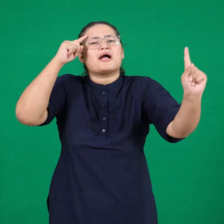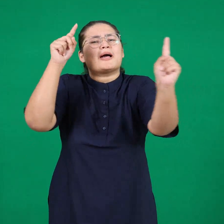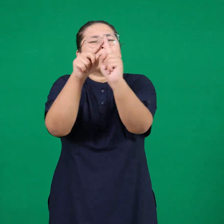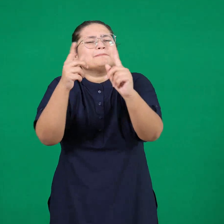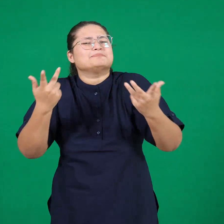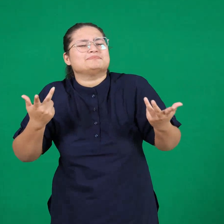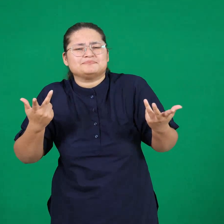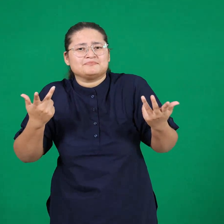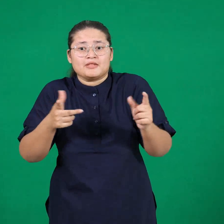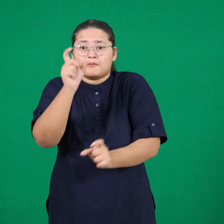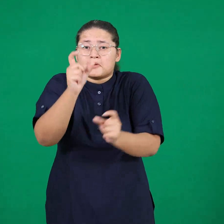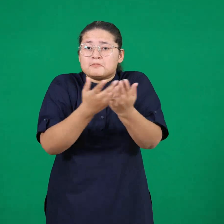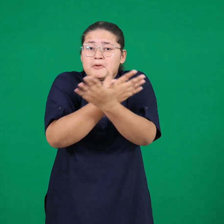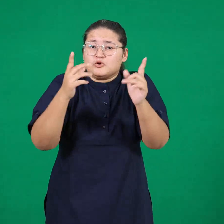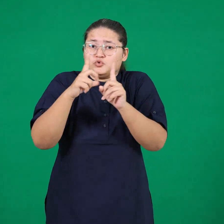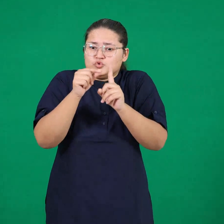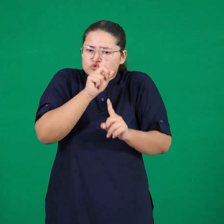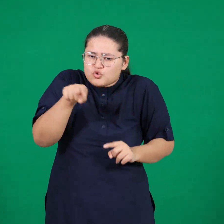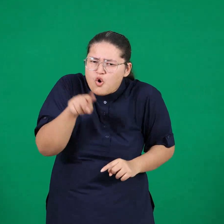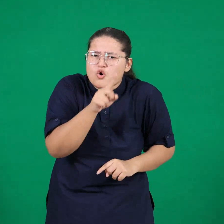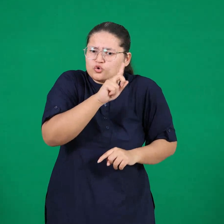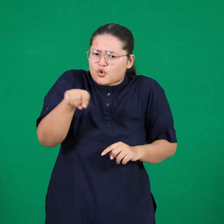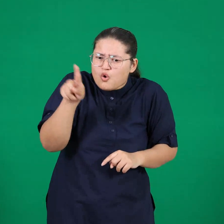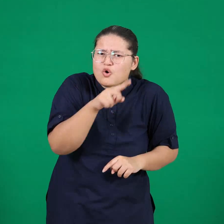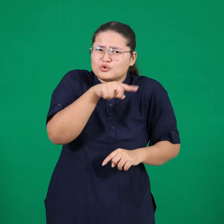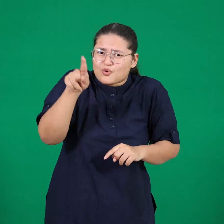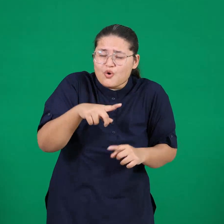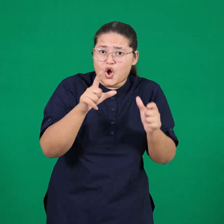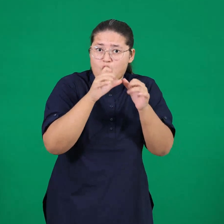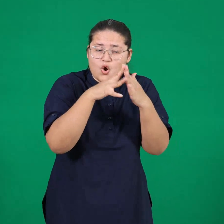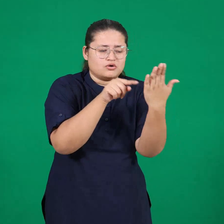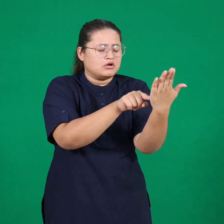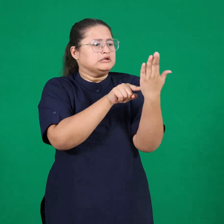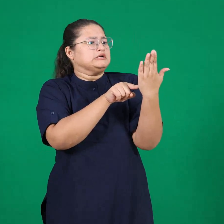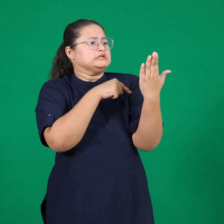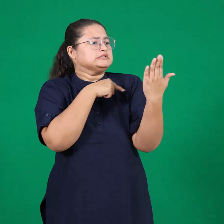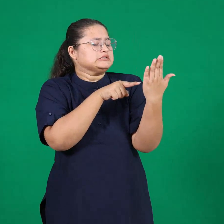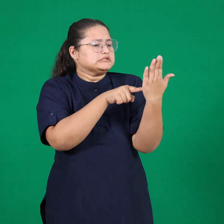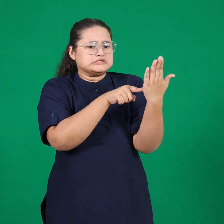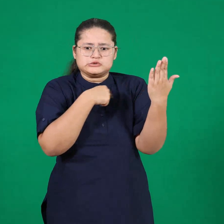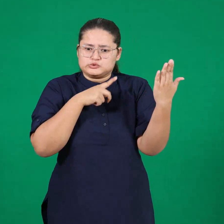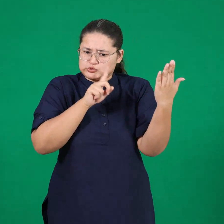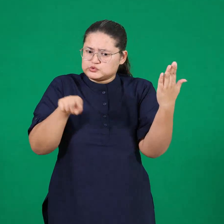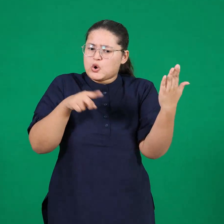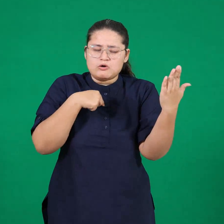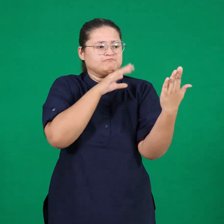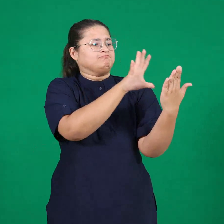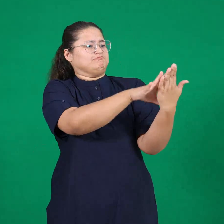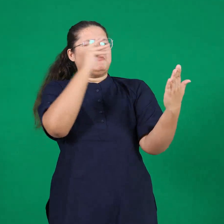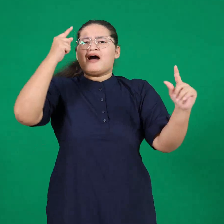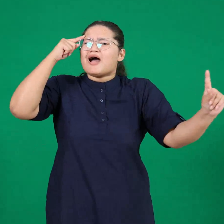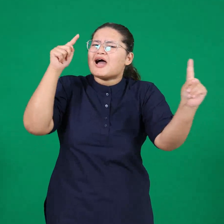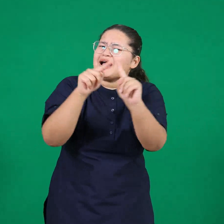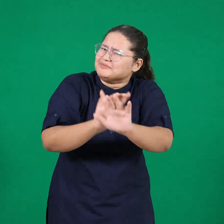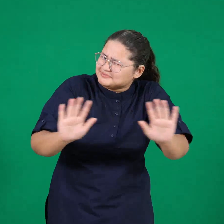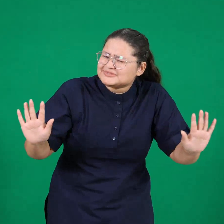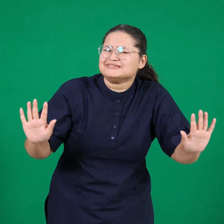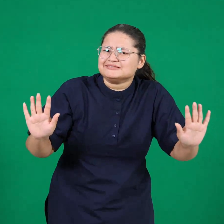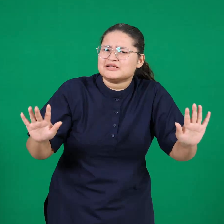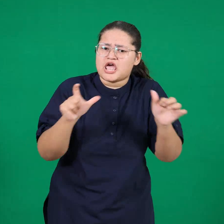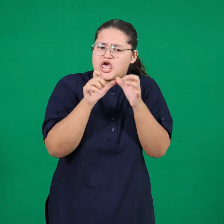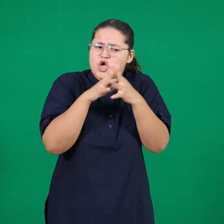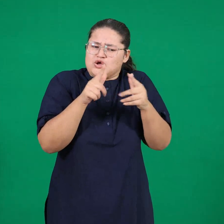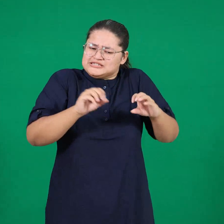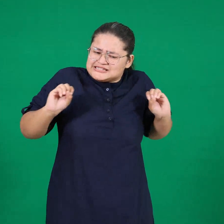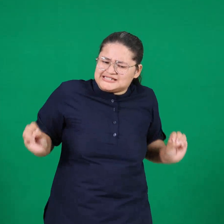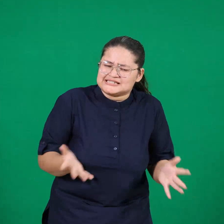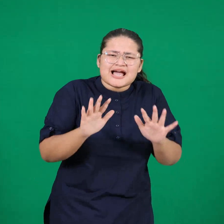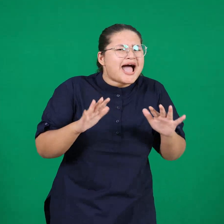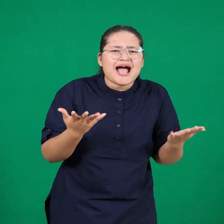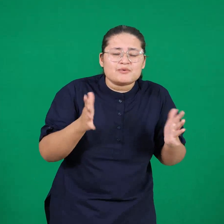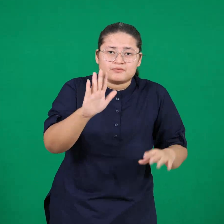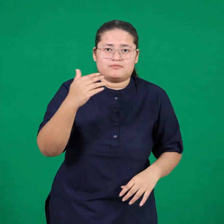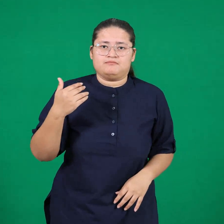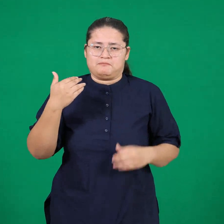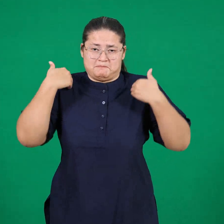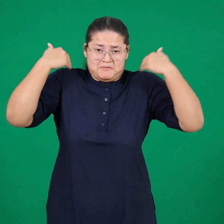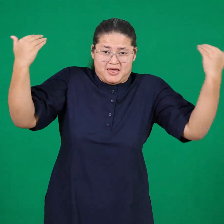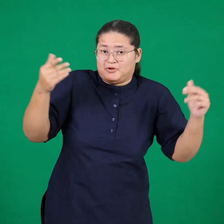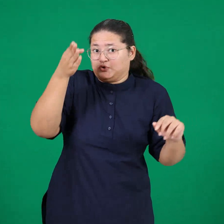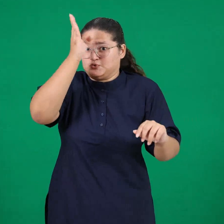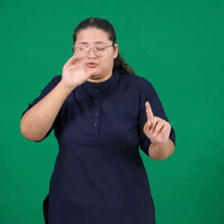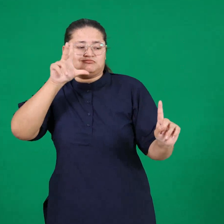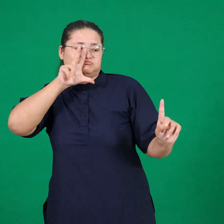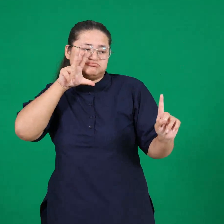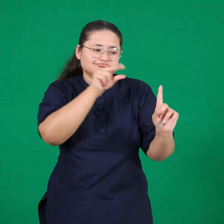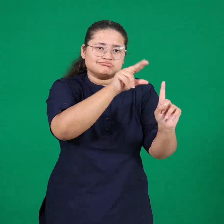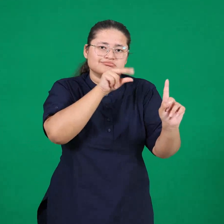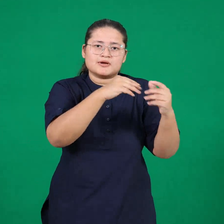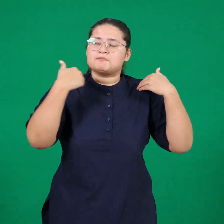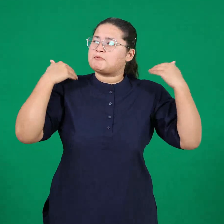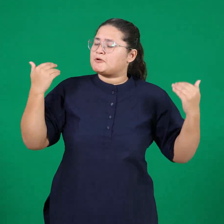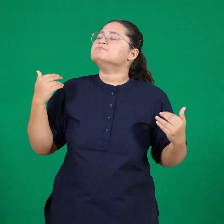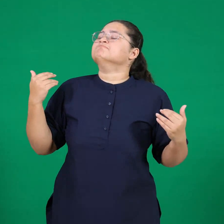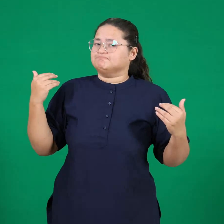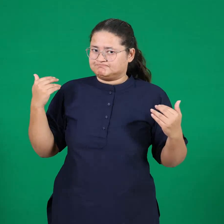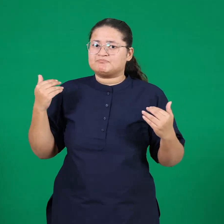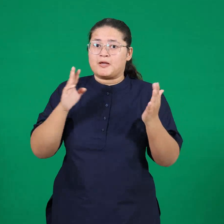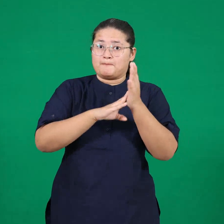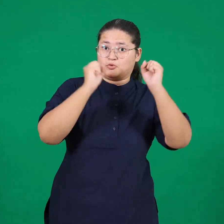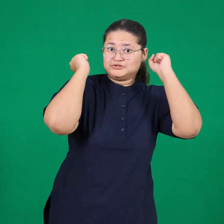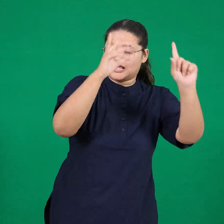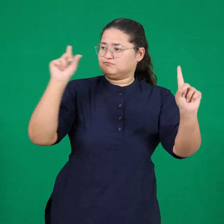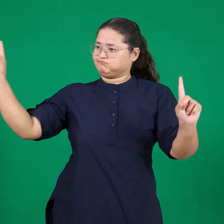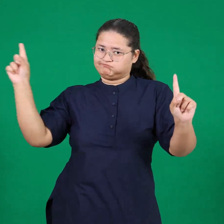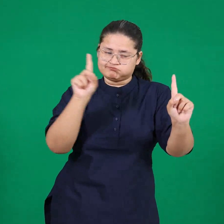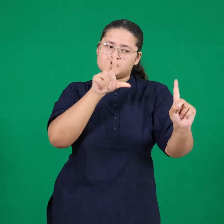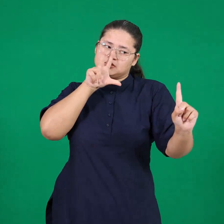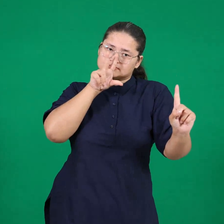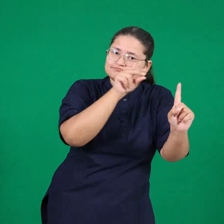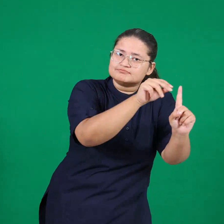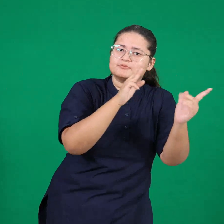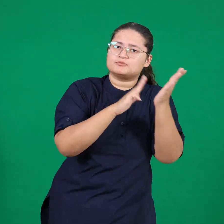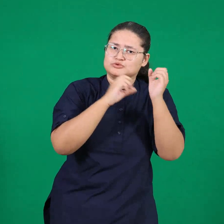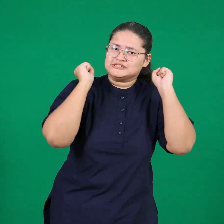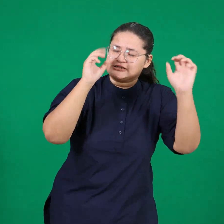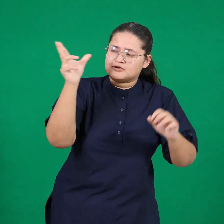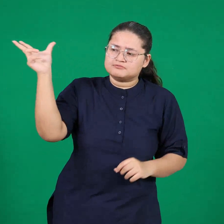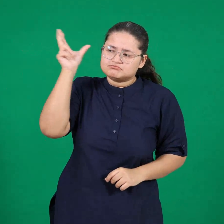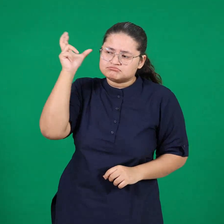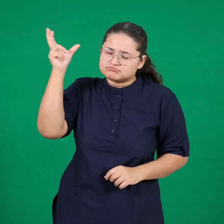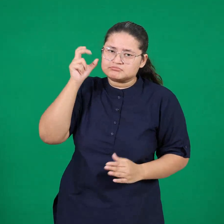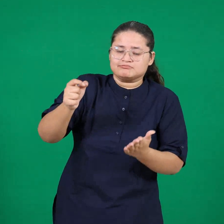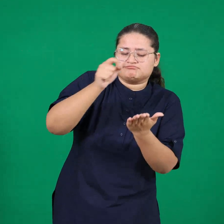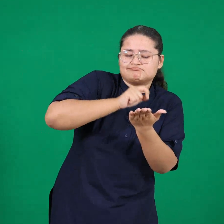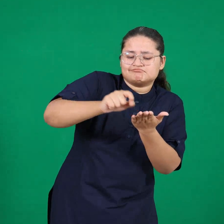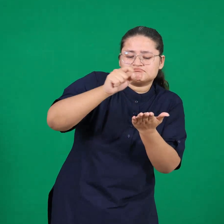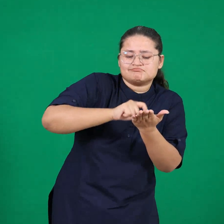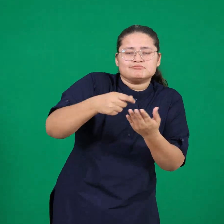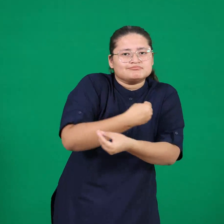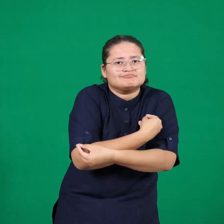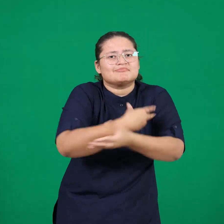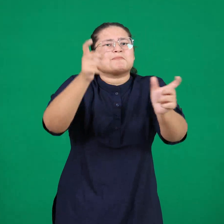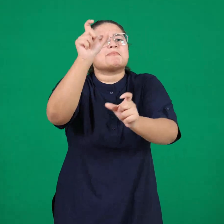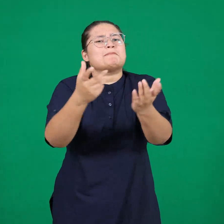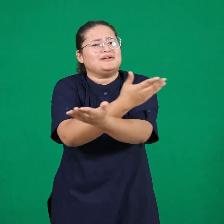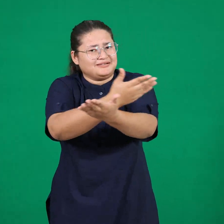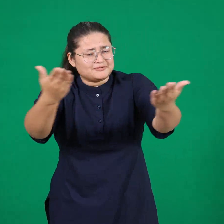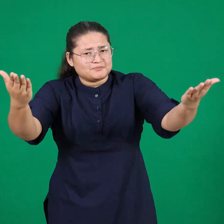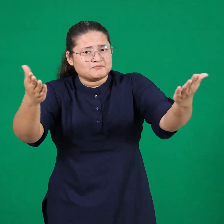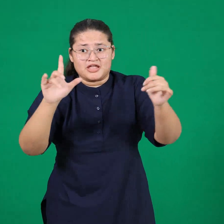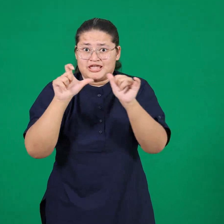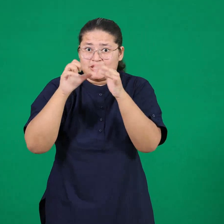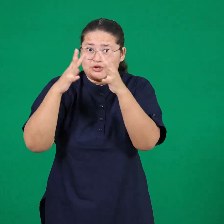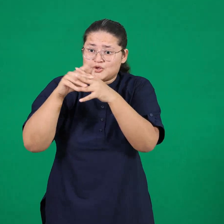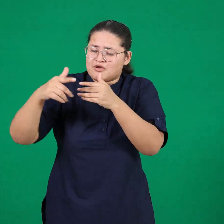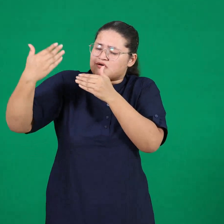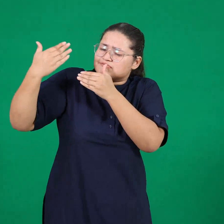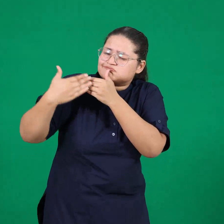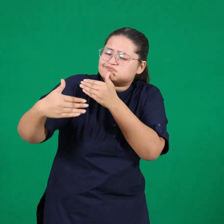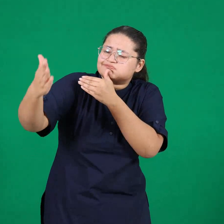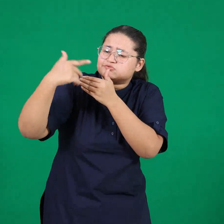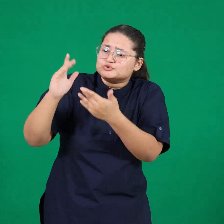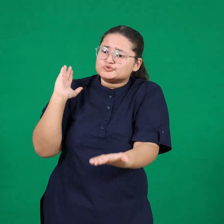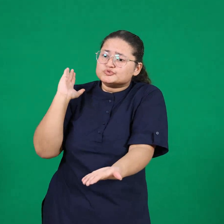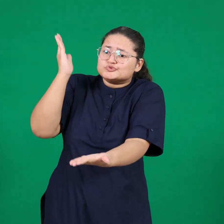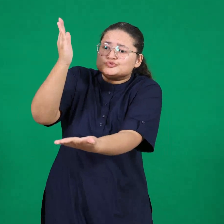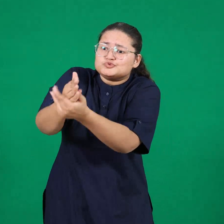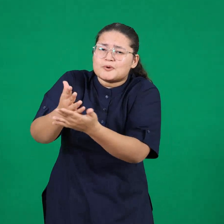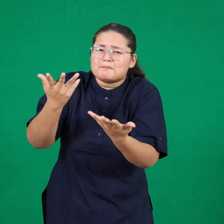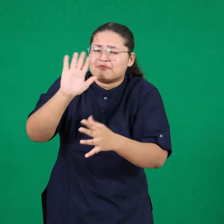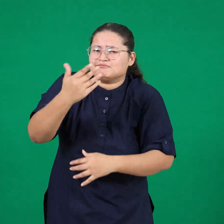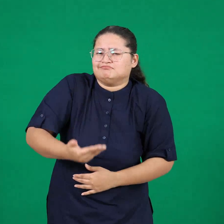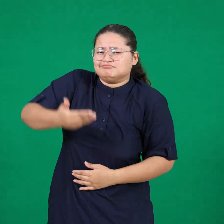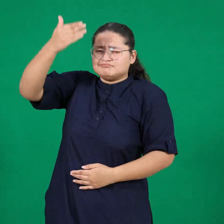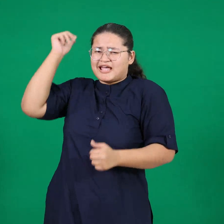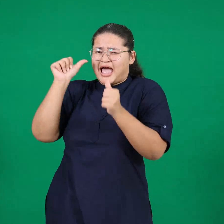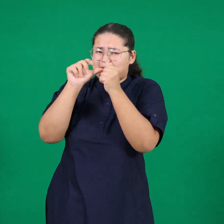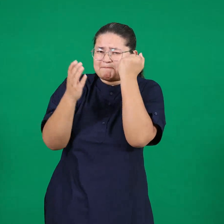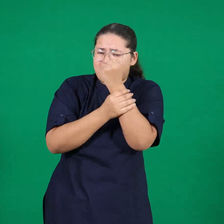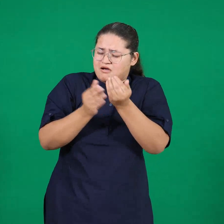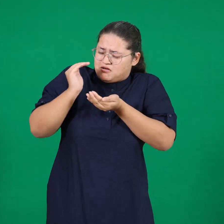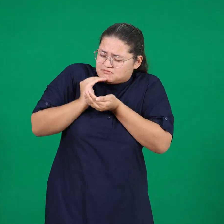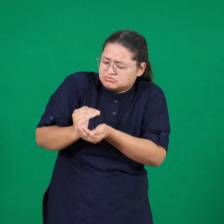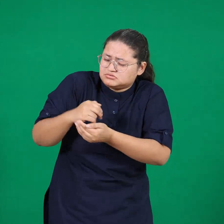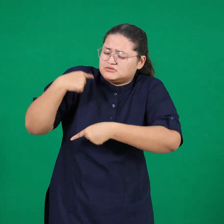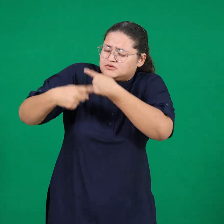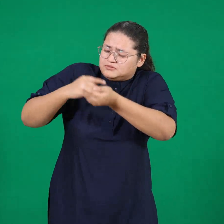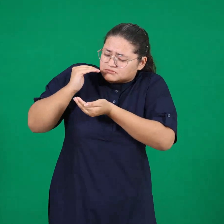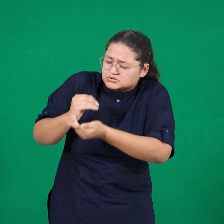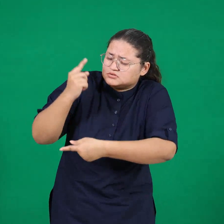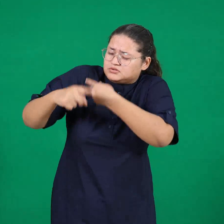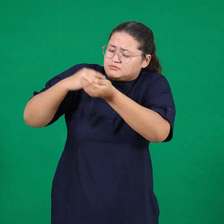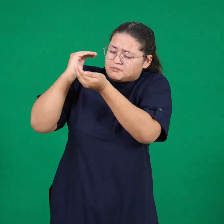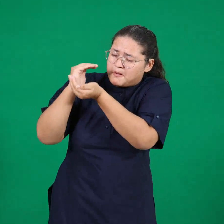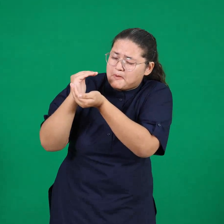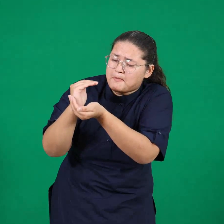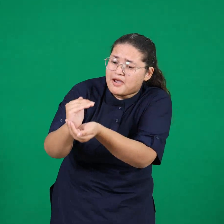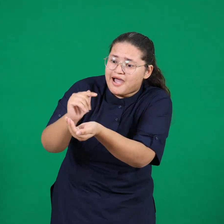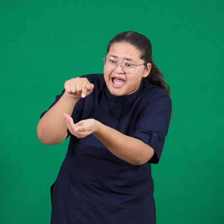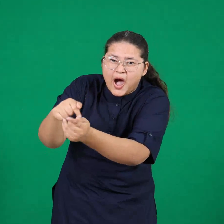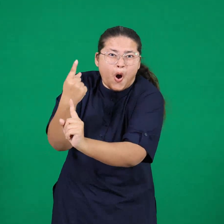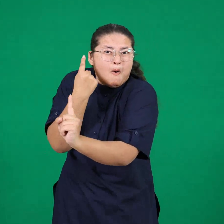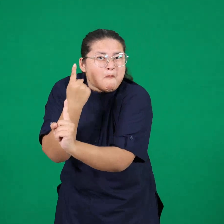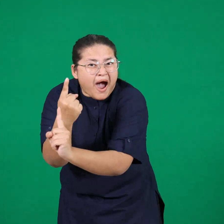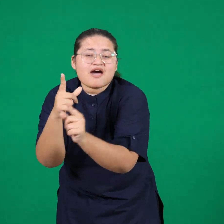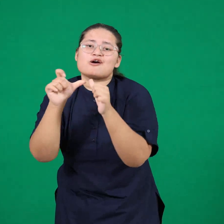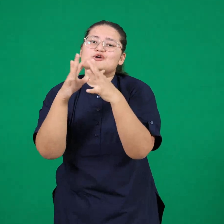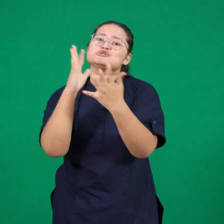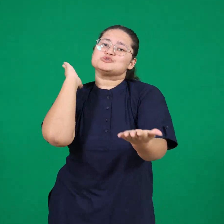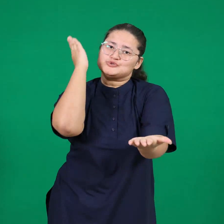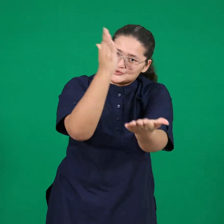It was added because of transgressions, until the arrival of the seed to whom the promise referred.